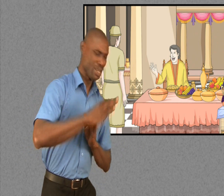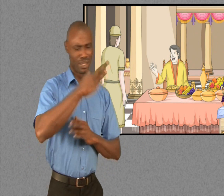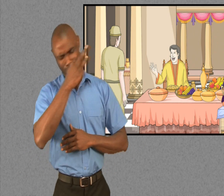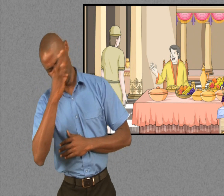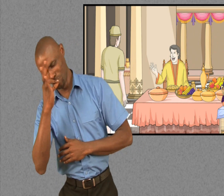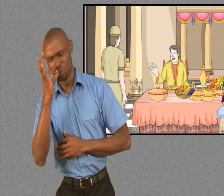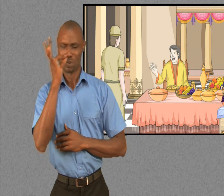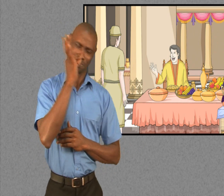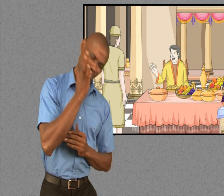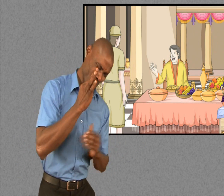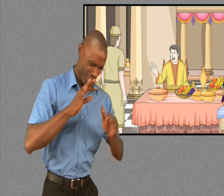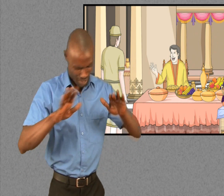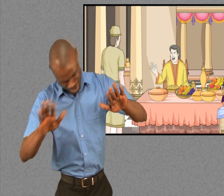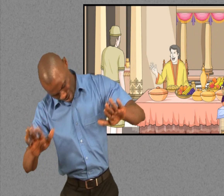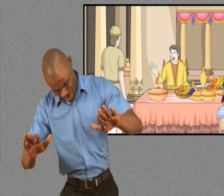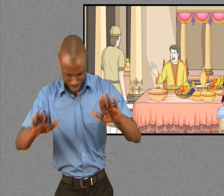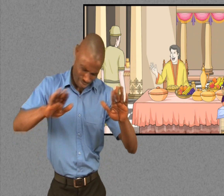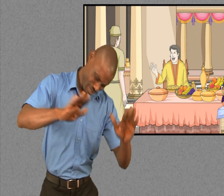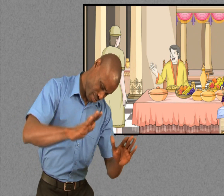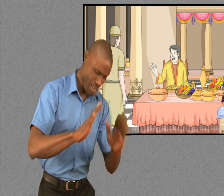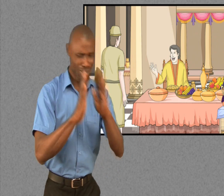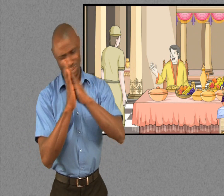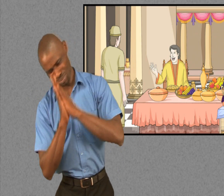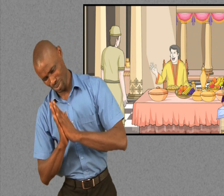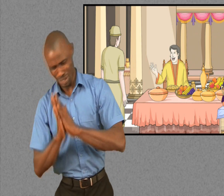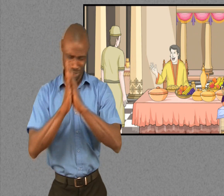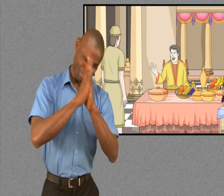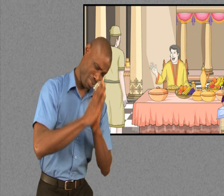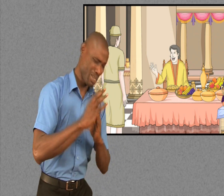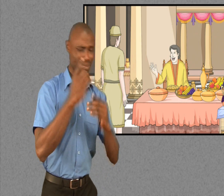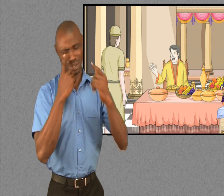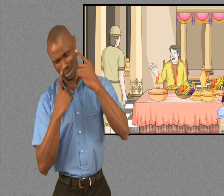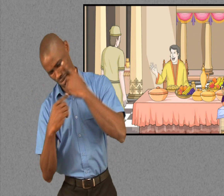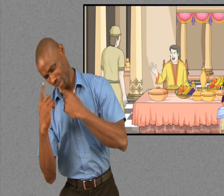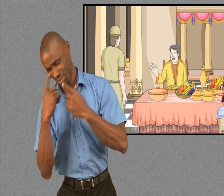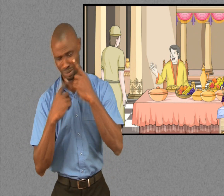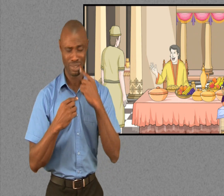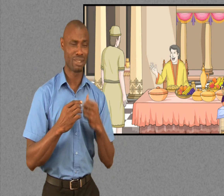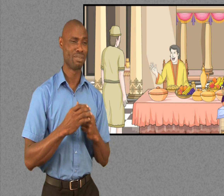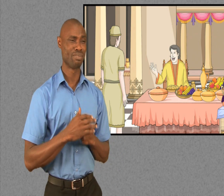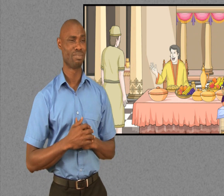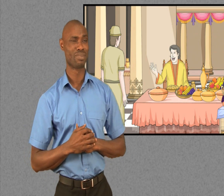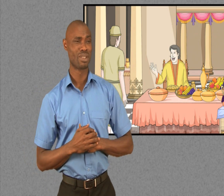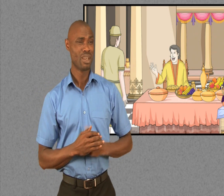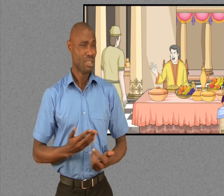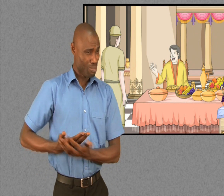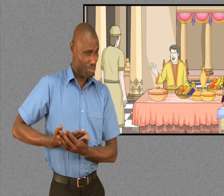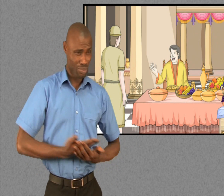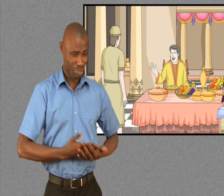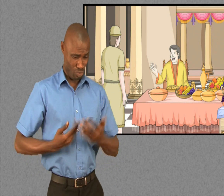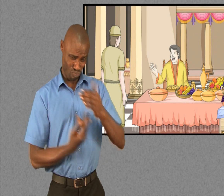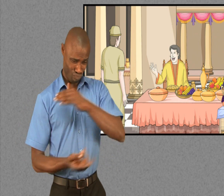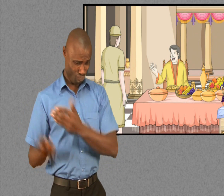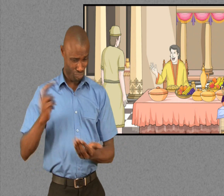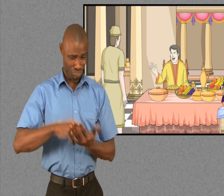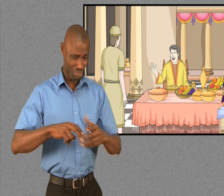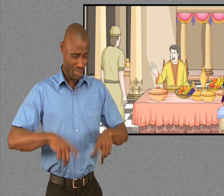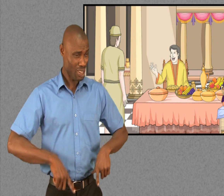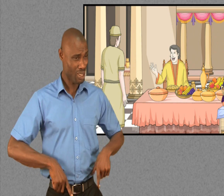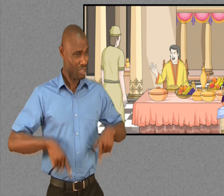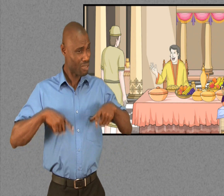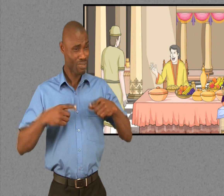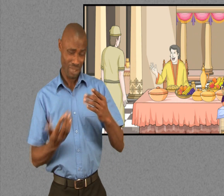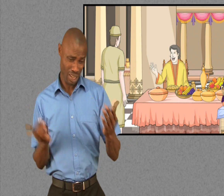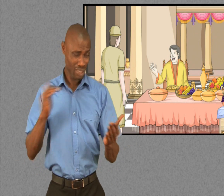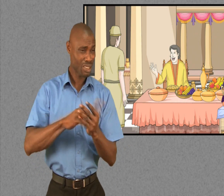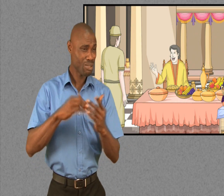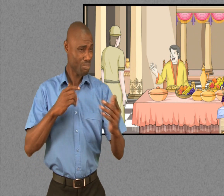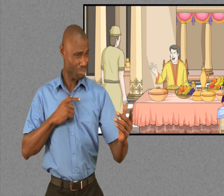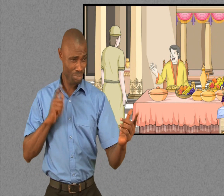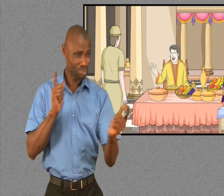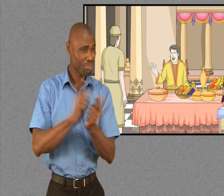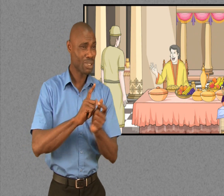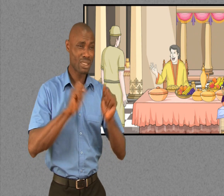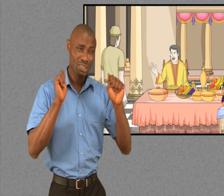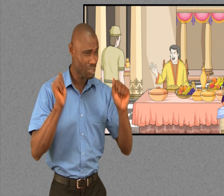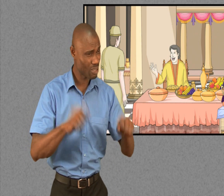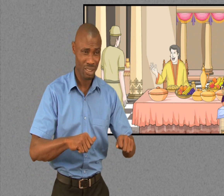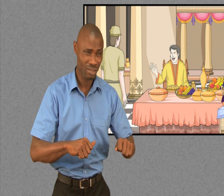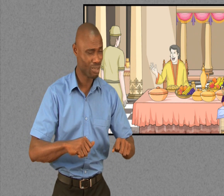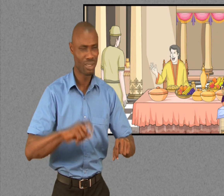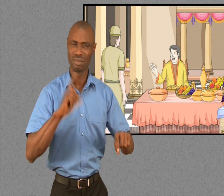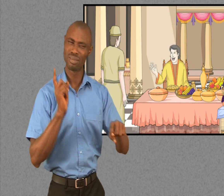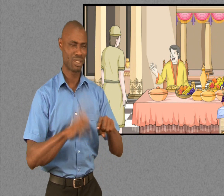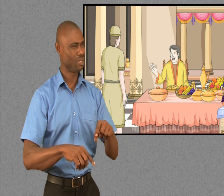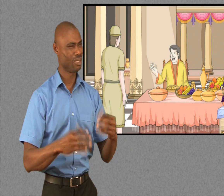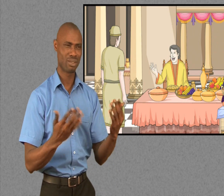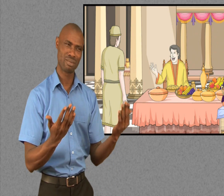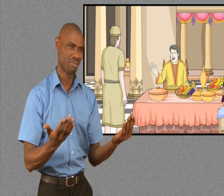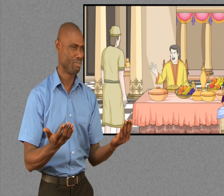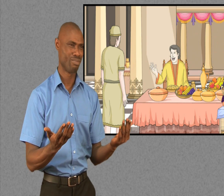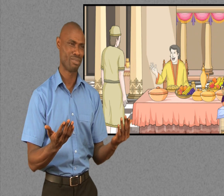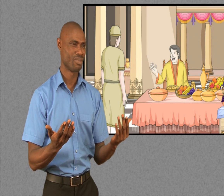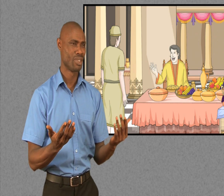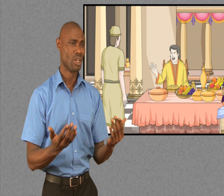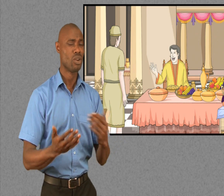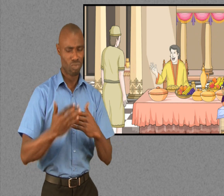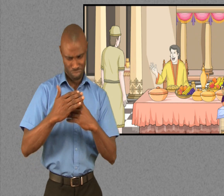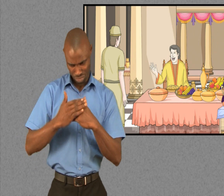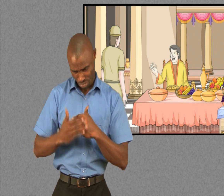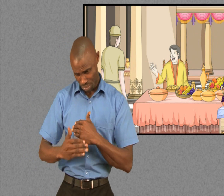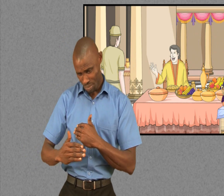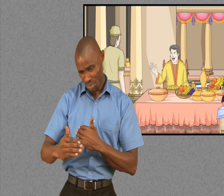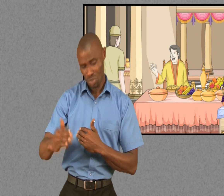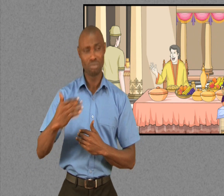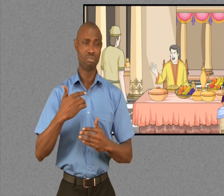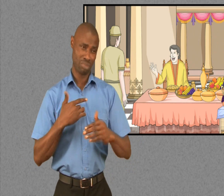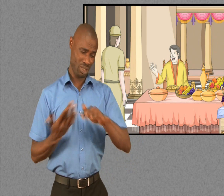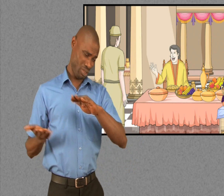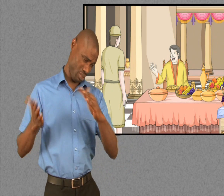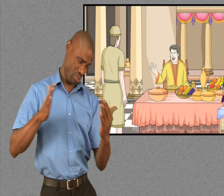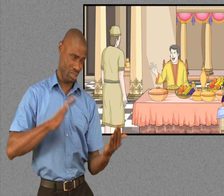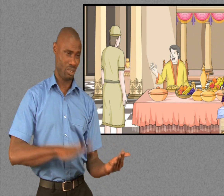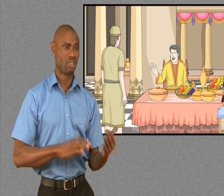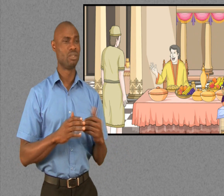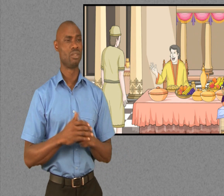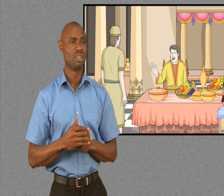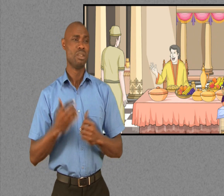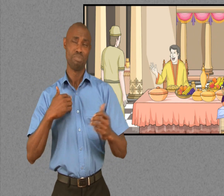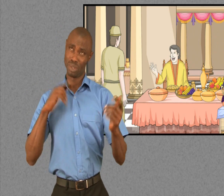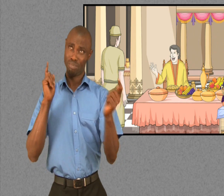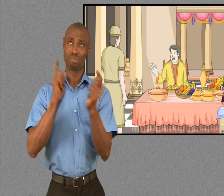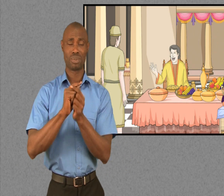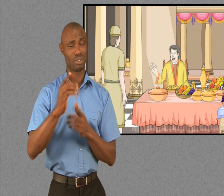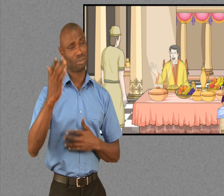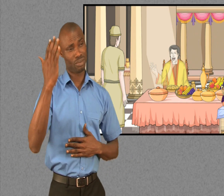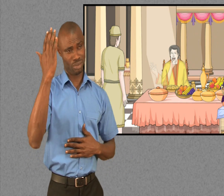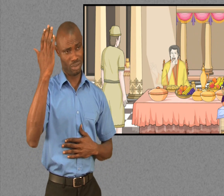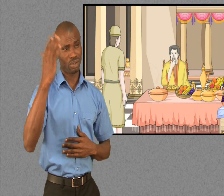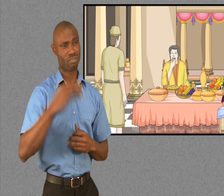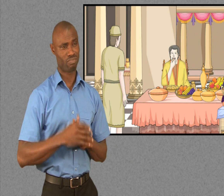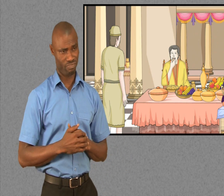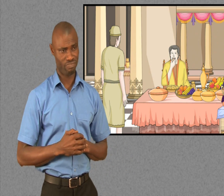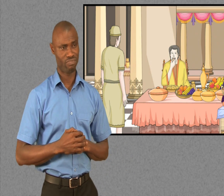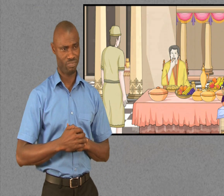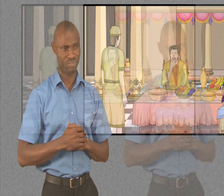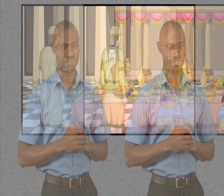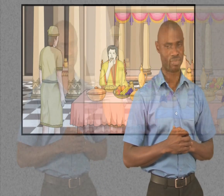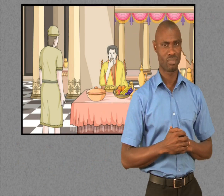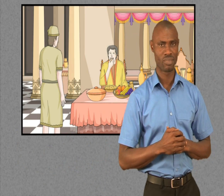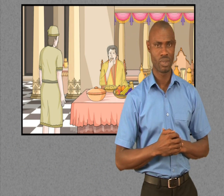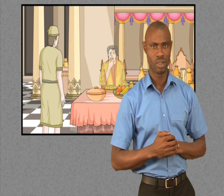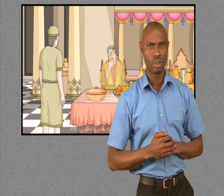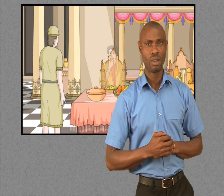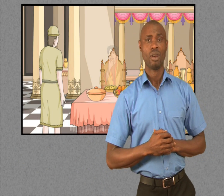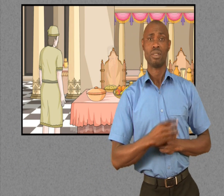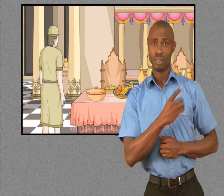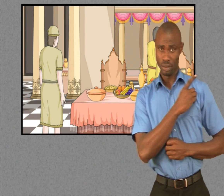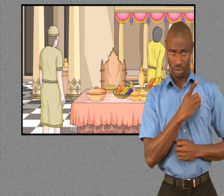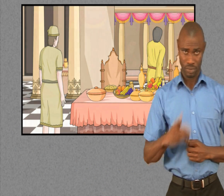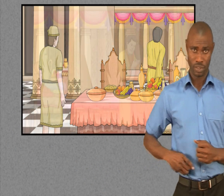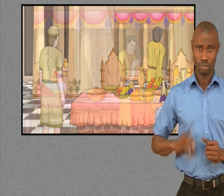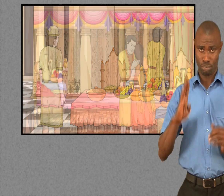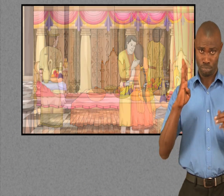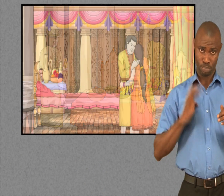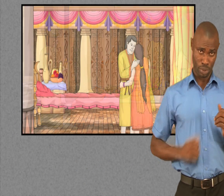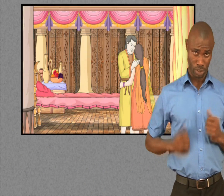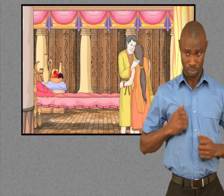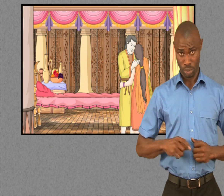Can I bring him back again? I will go to him, but he will not return to me.”